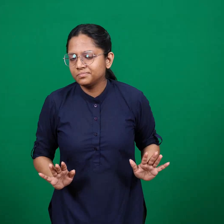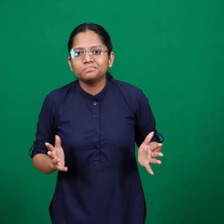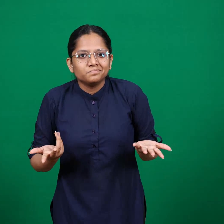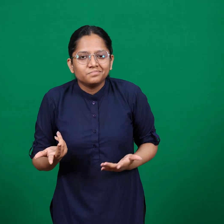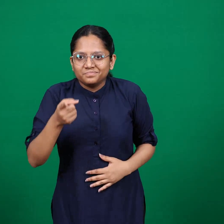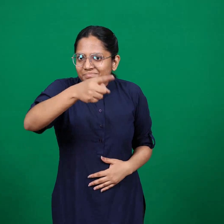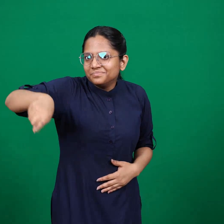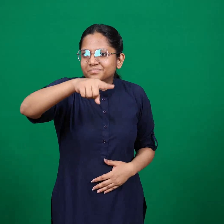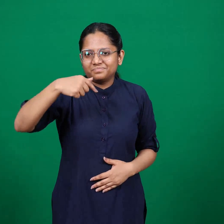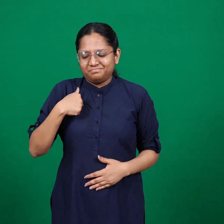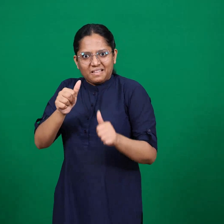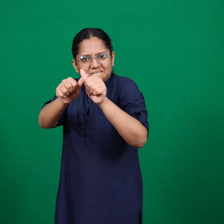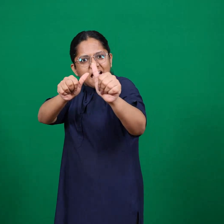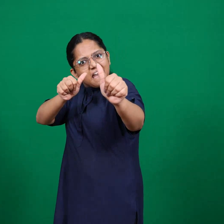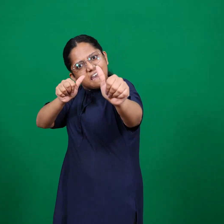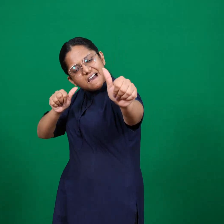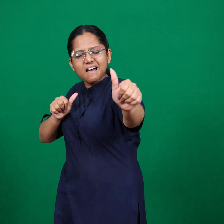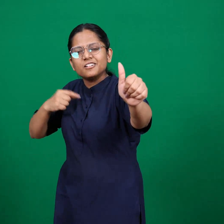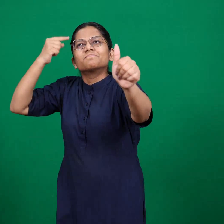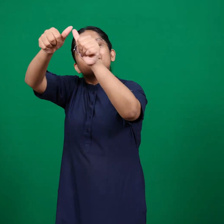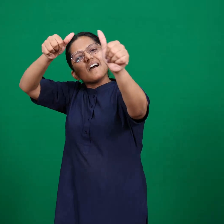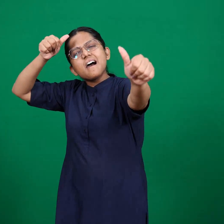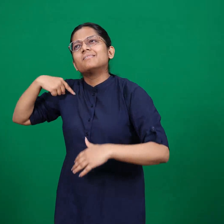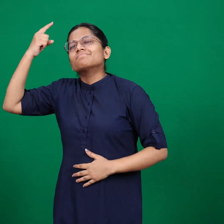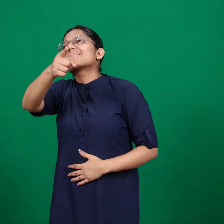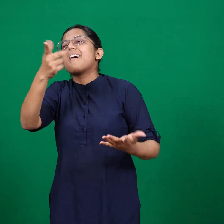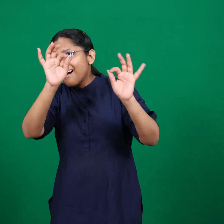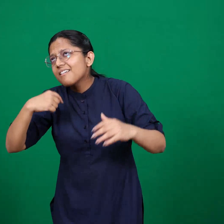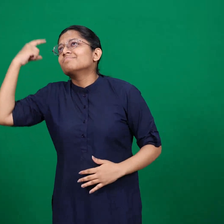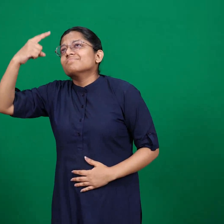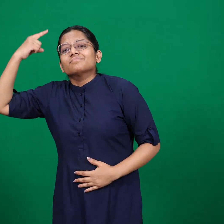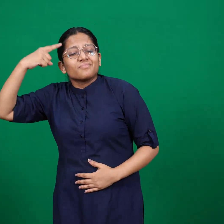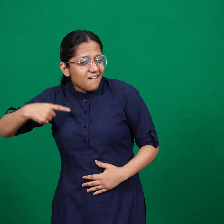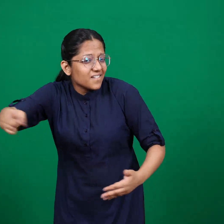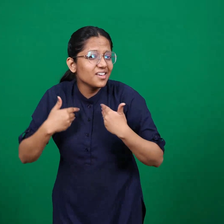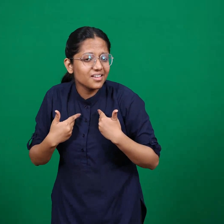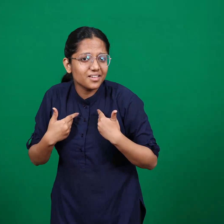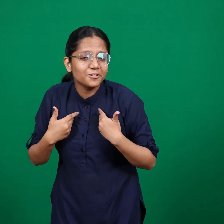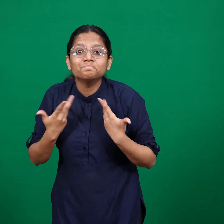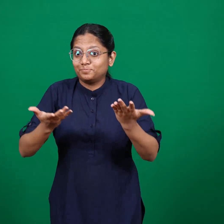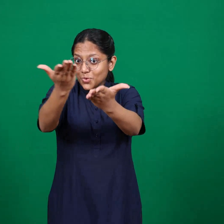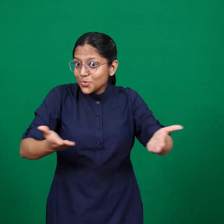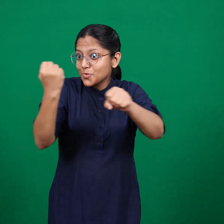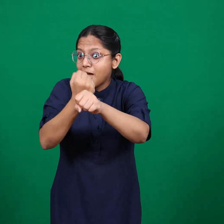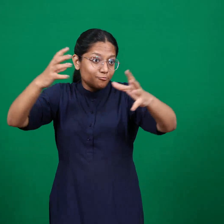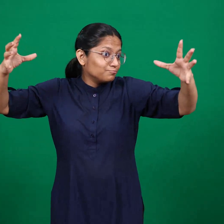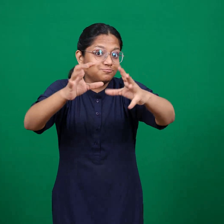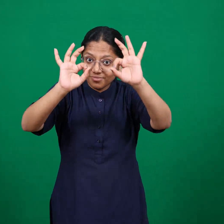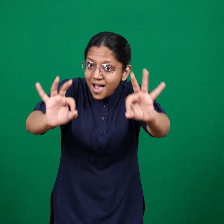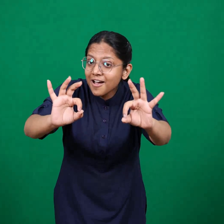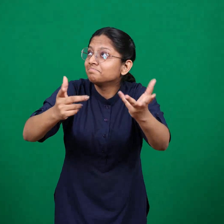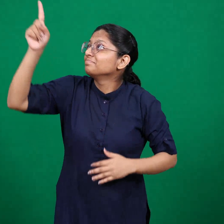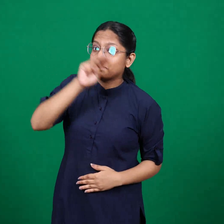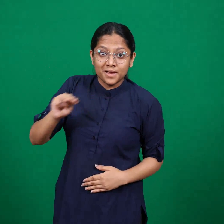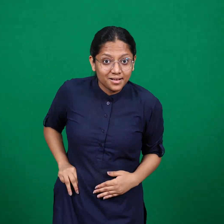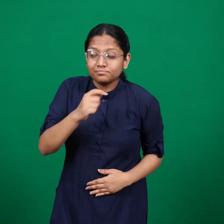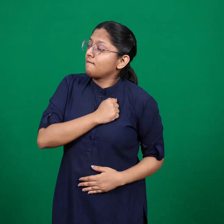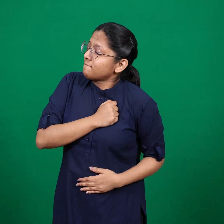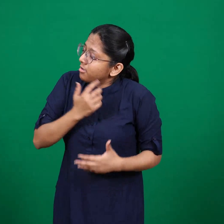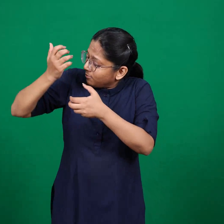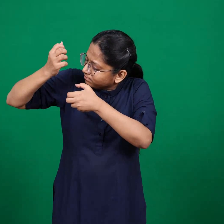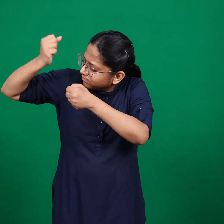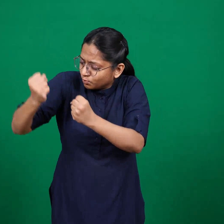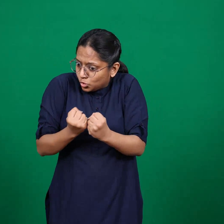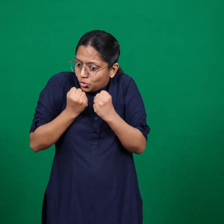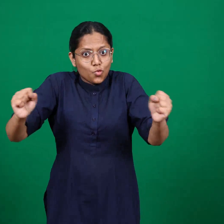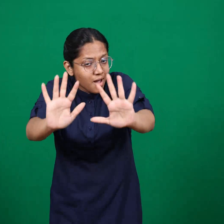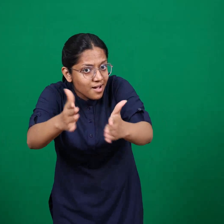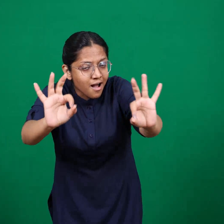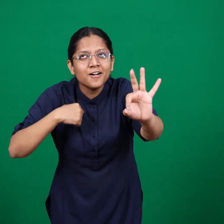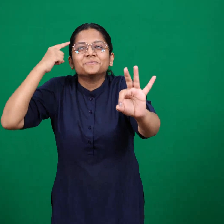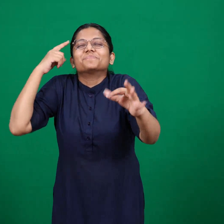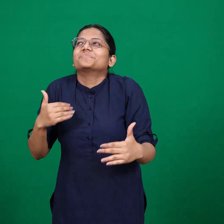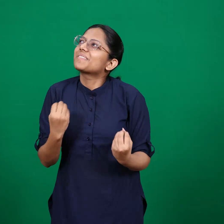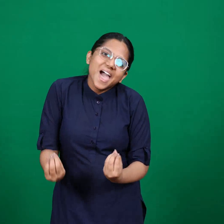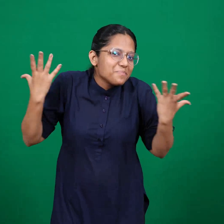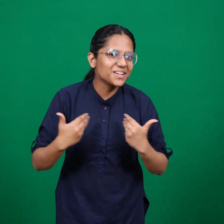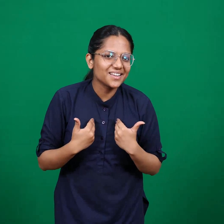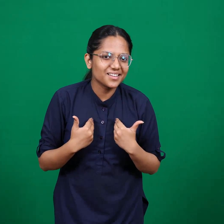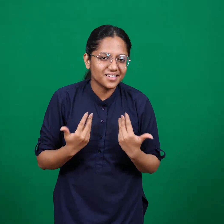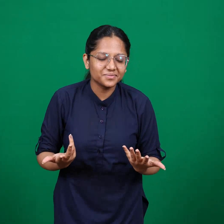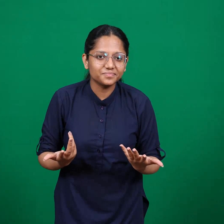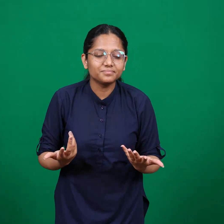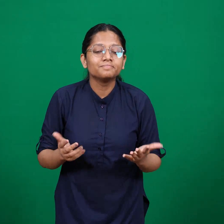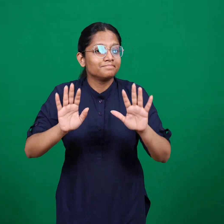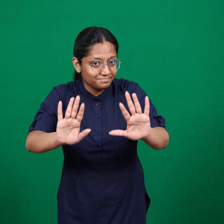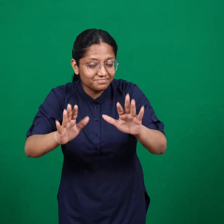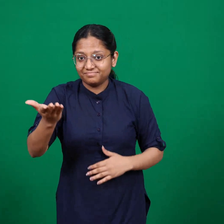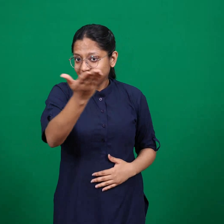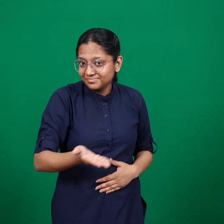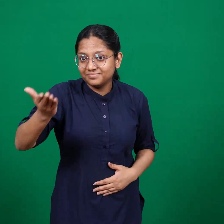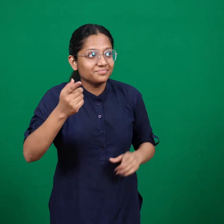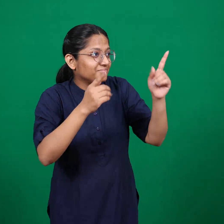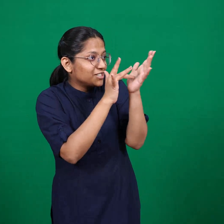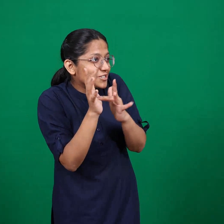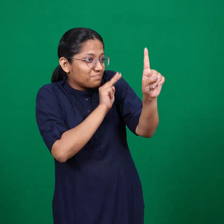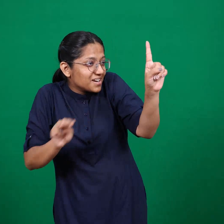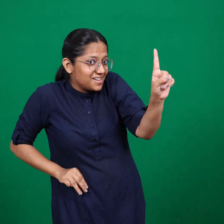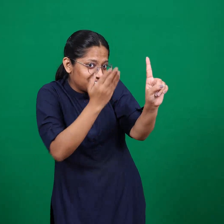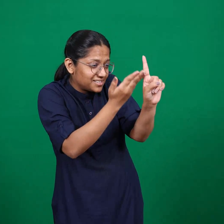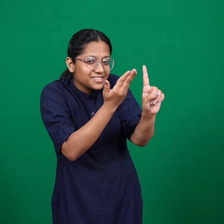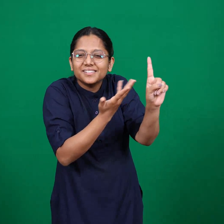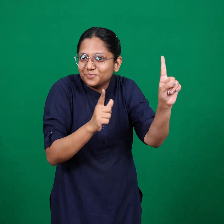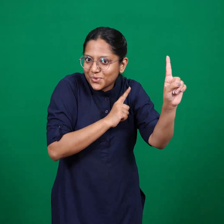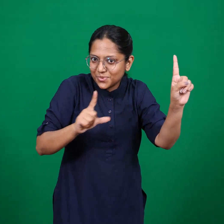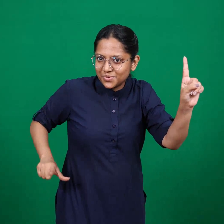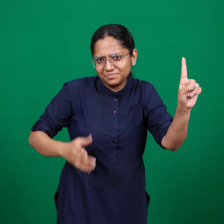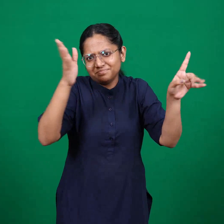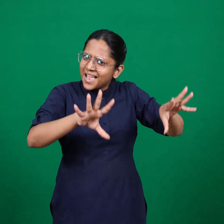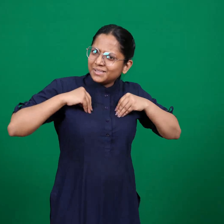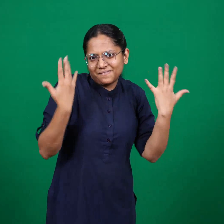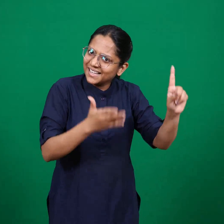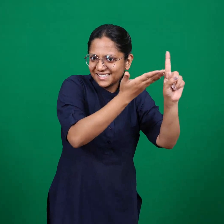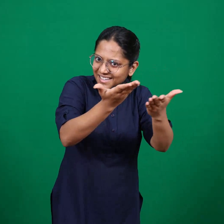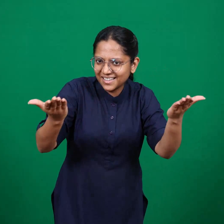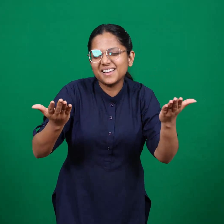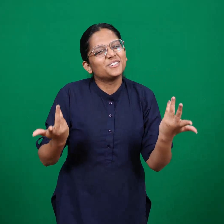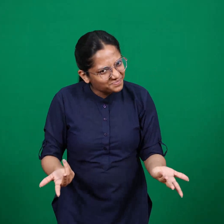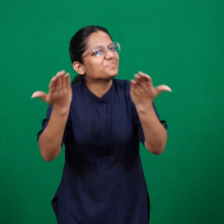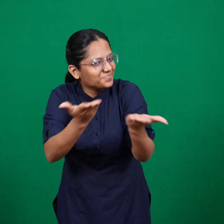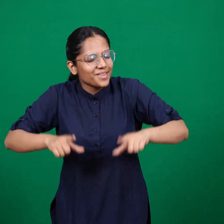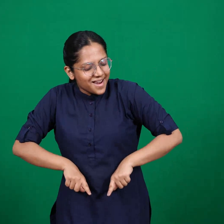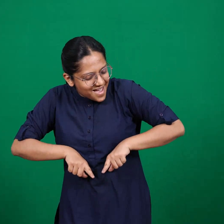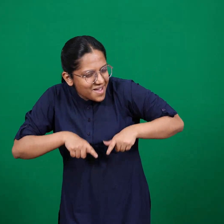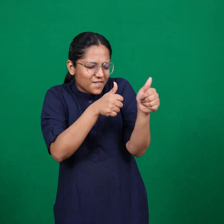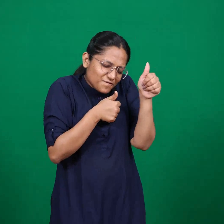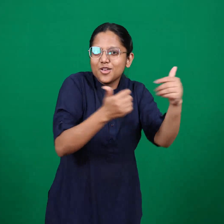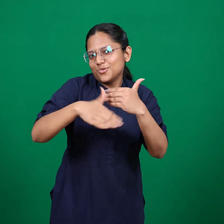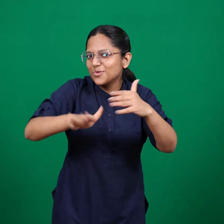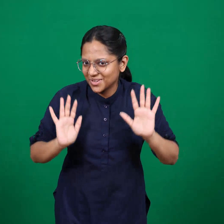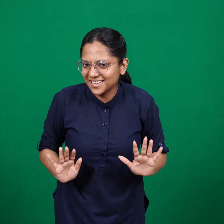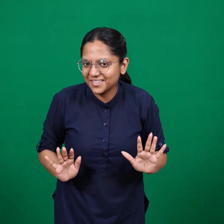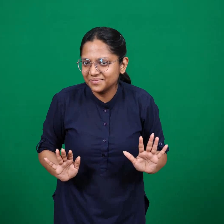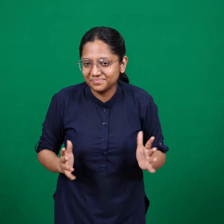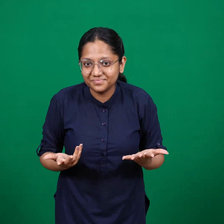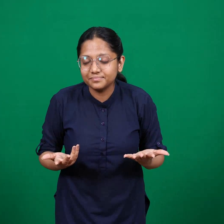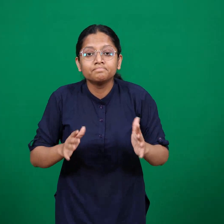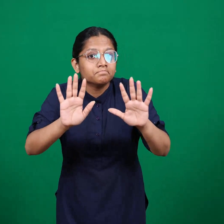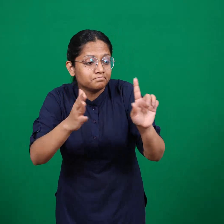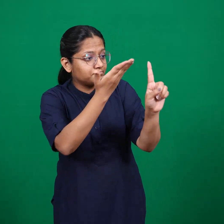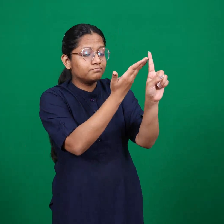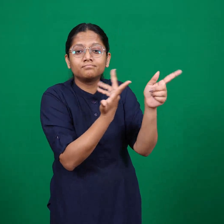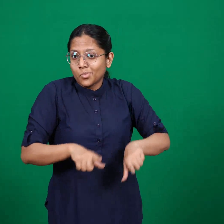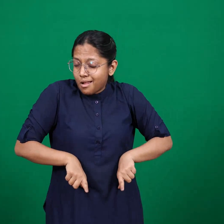For although I am absent from you in body, I am present with you in spirit, and I delight to see your orderly condition and firm faith in Christ.